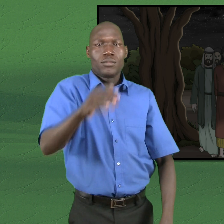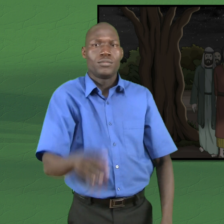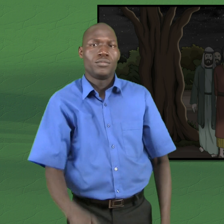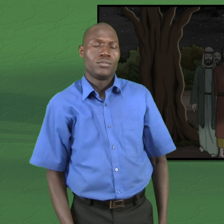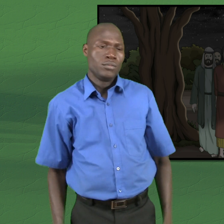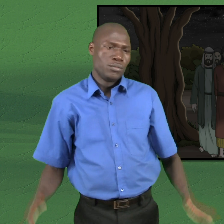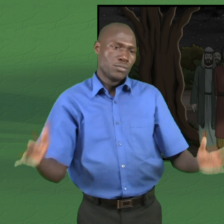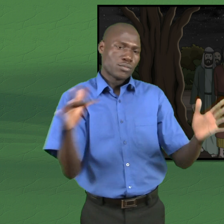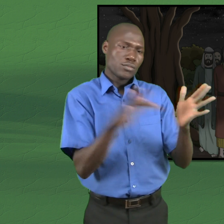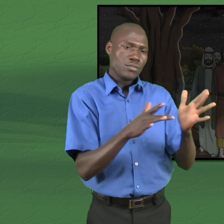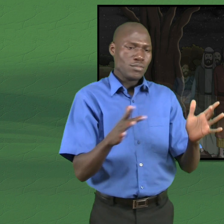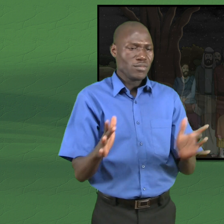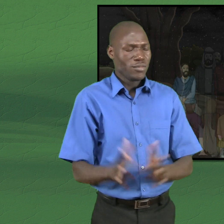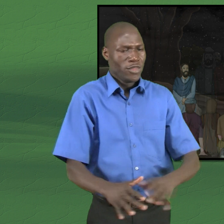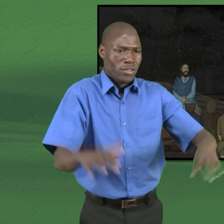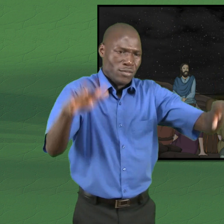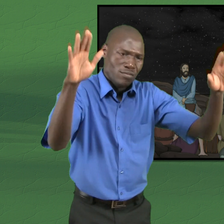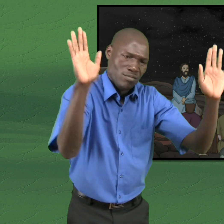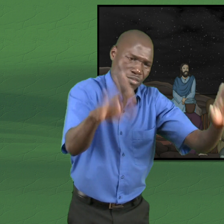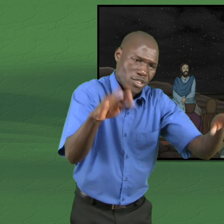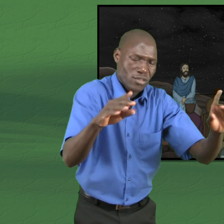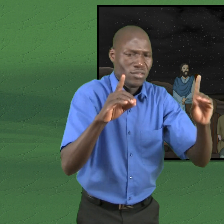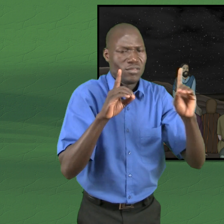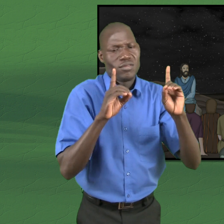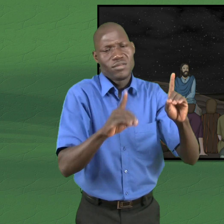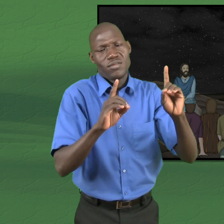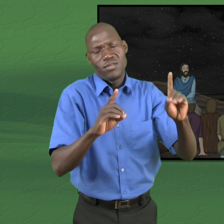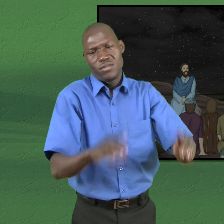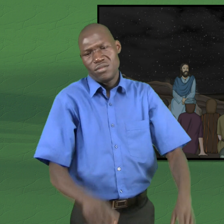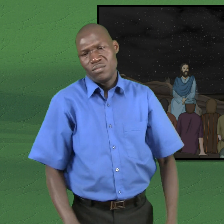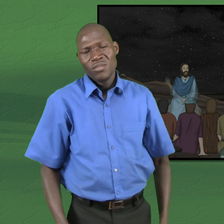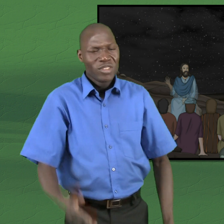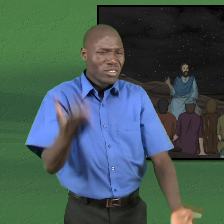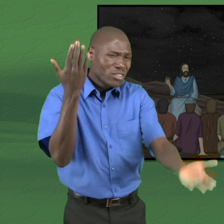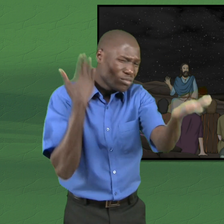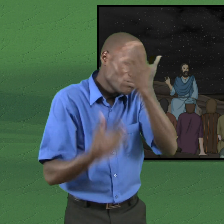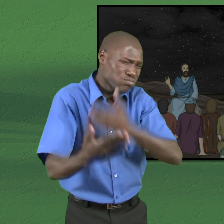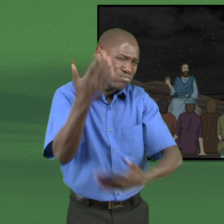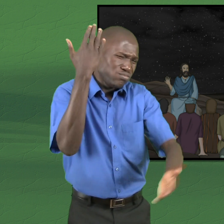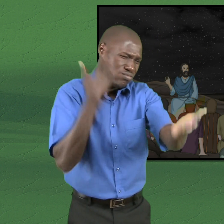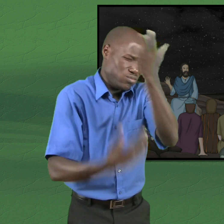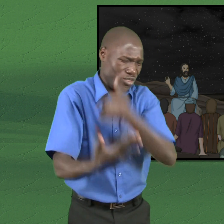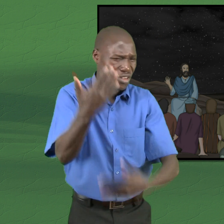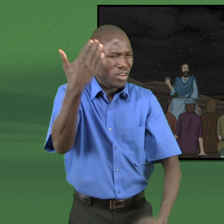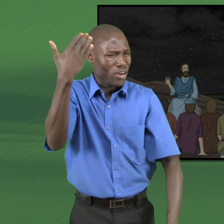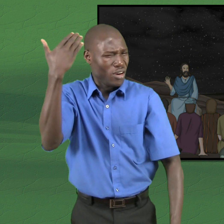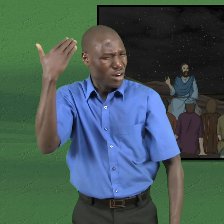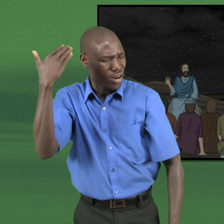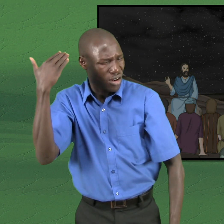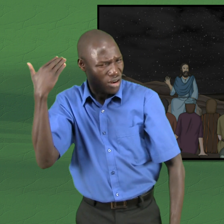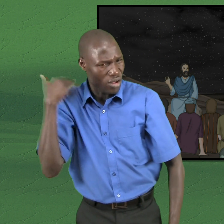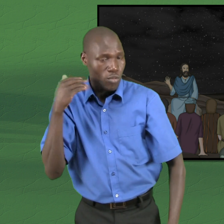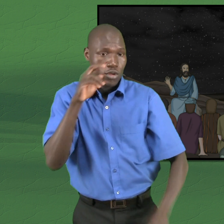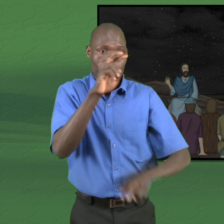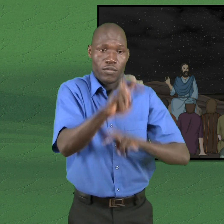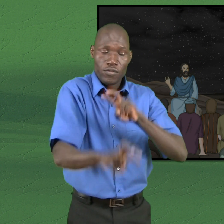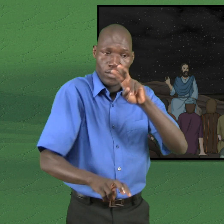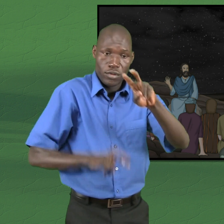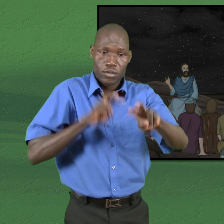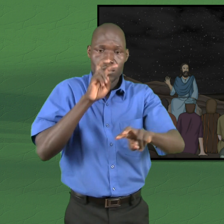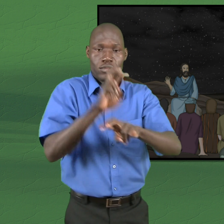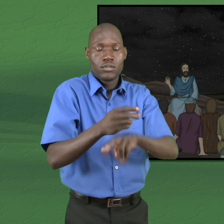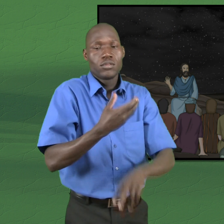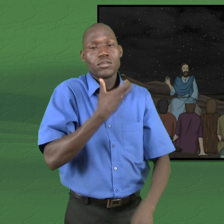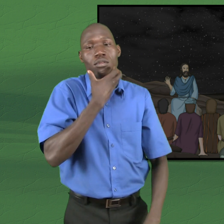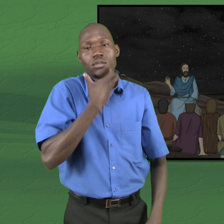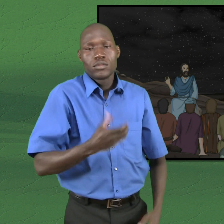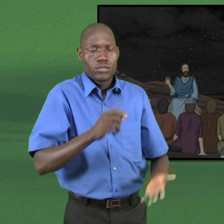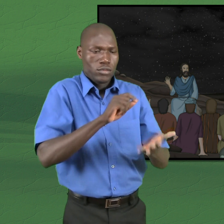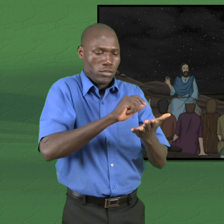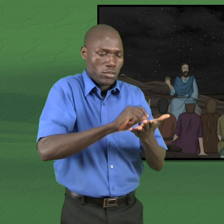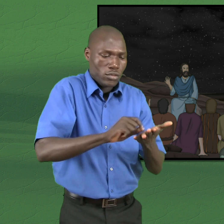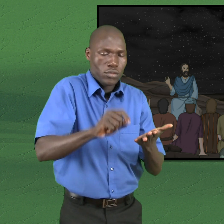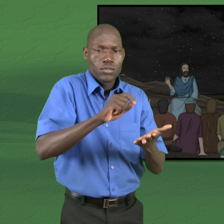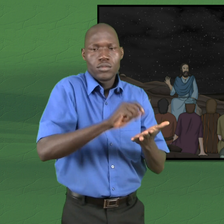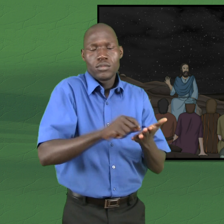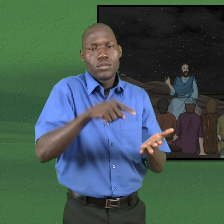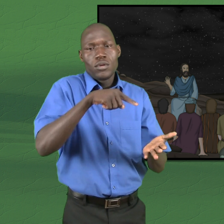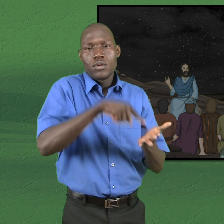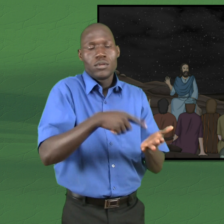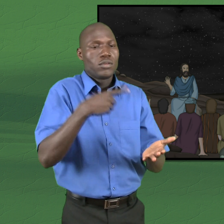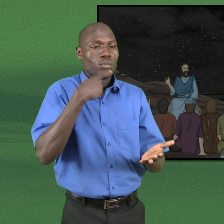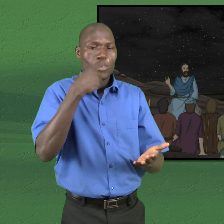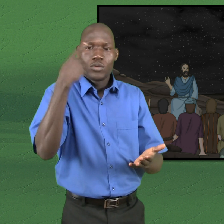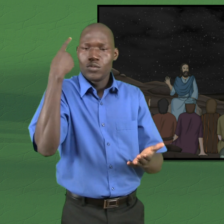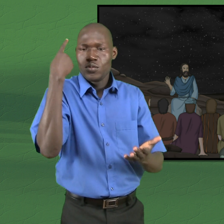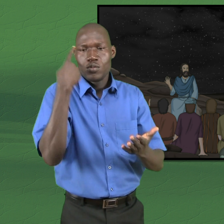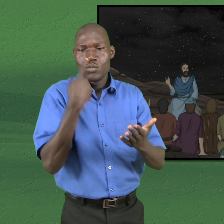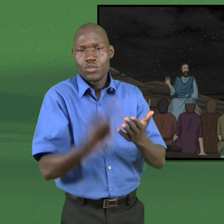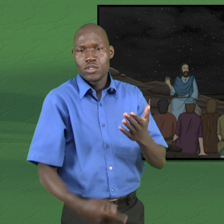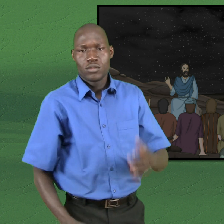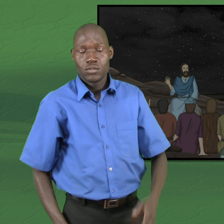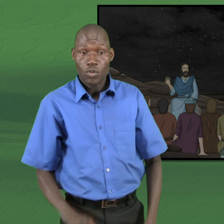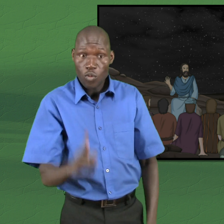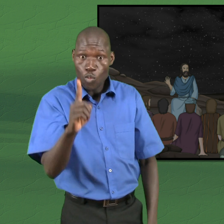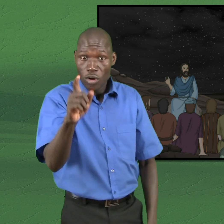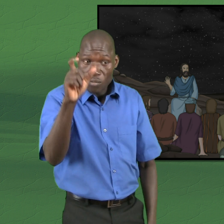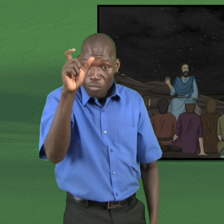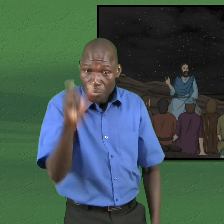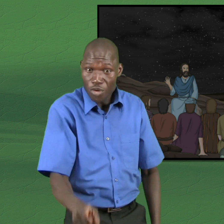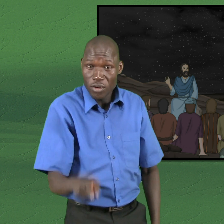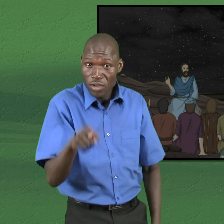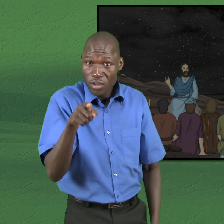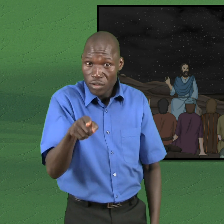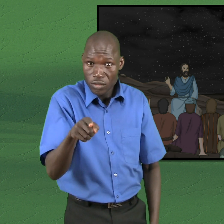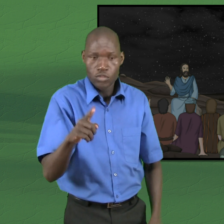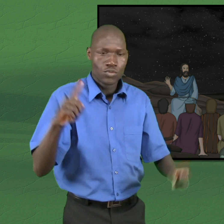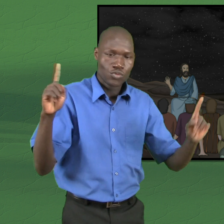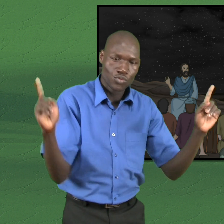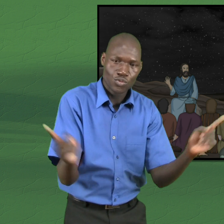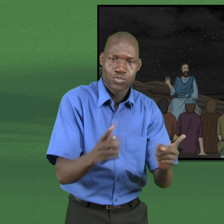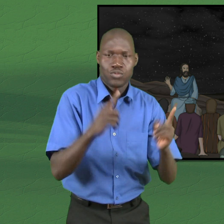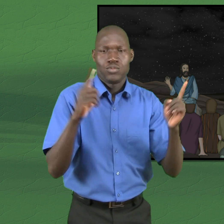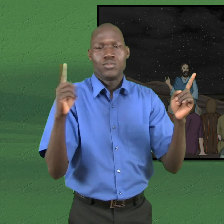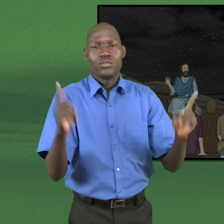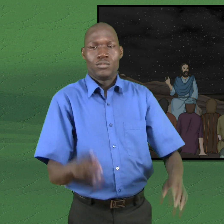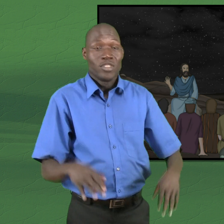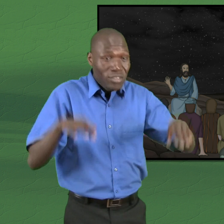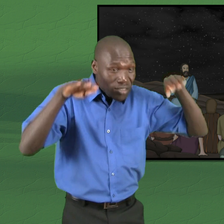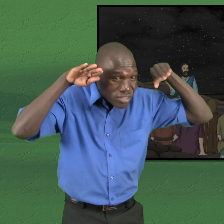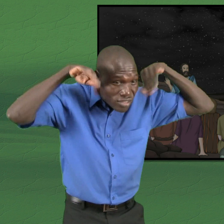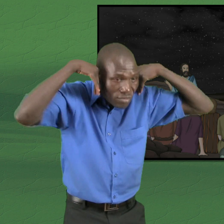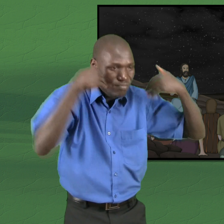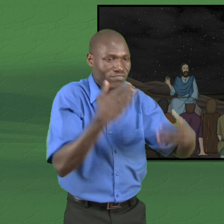Then Jesus said to them, “This very night you will all fall away on account of Me.